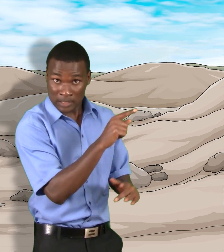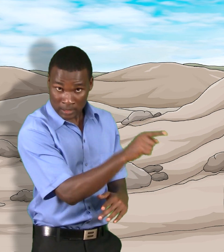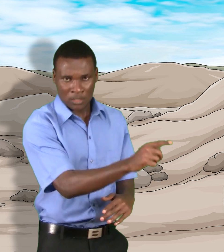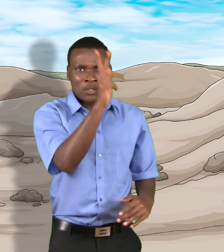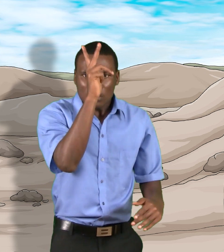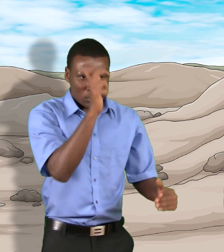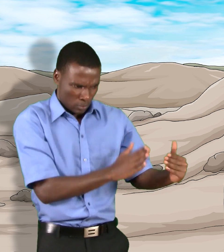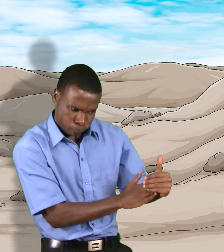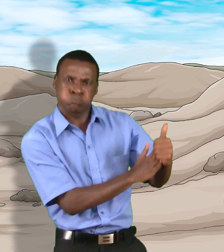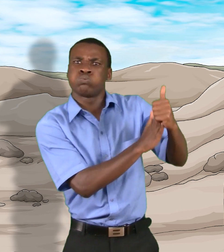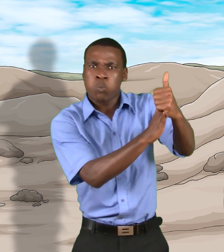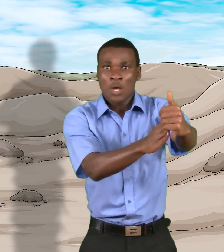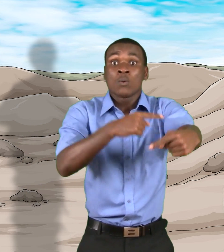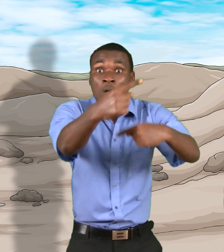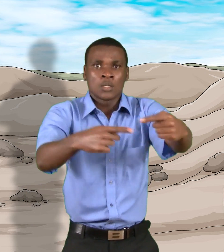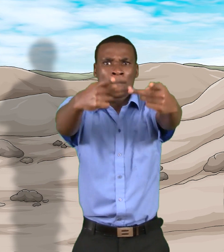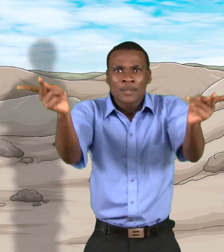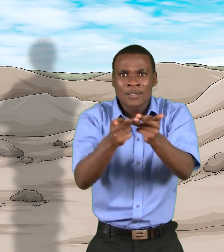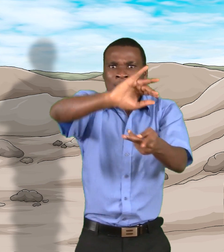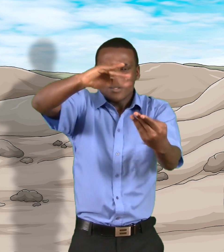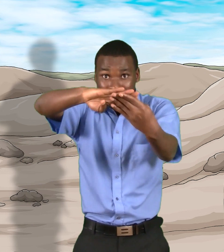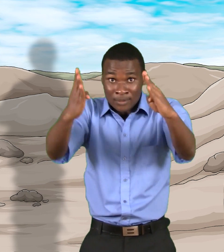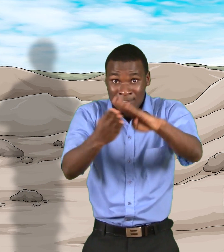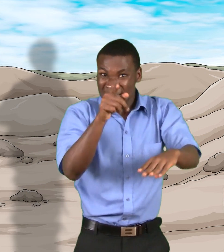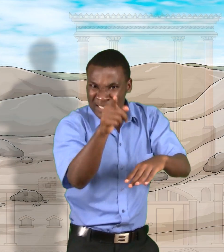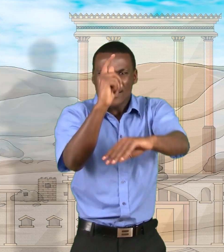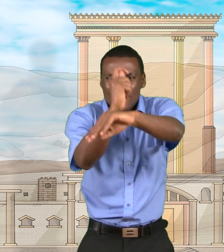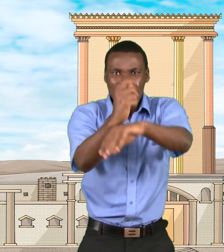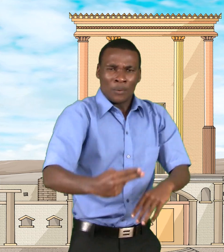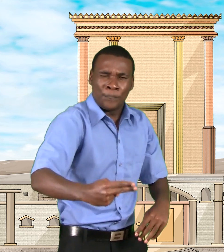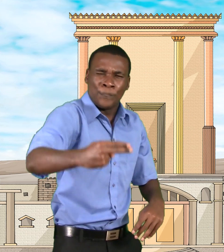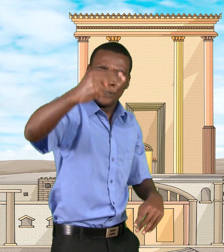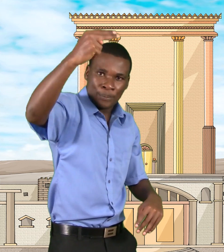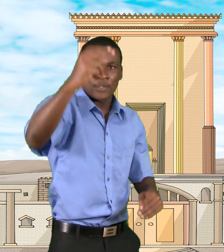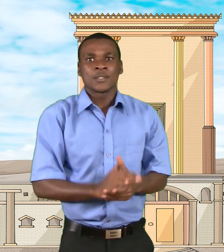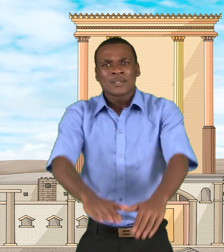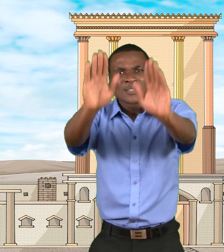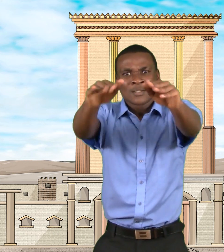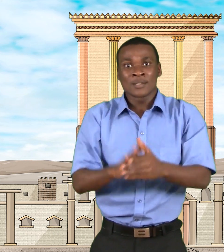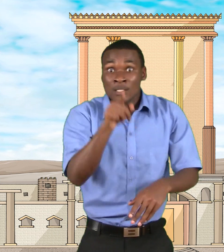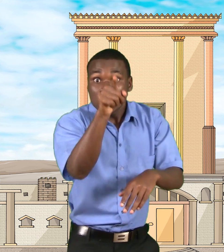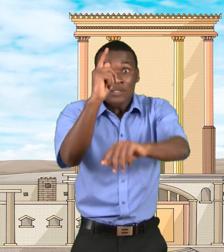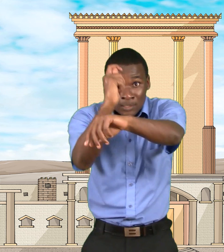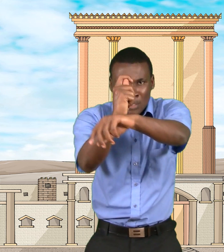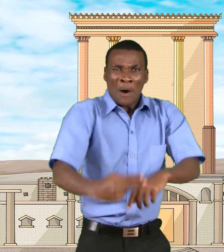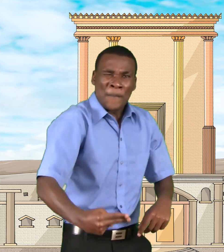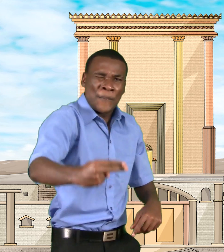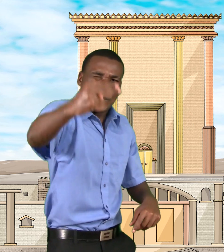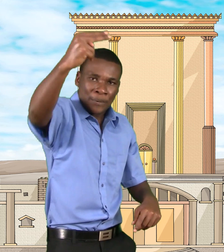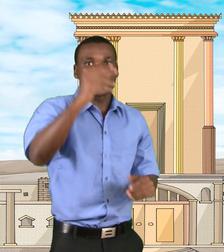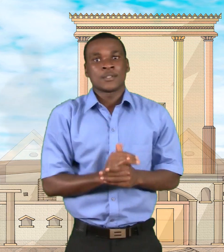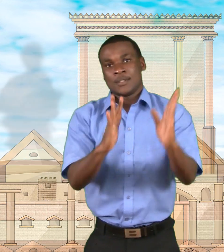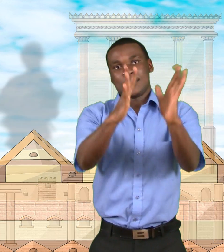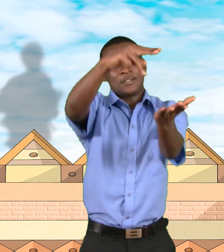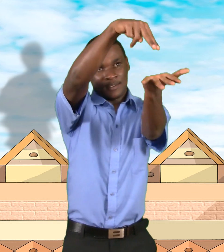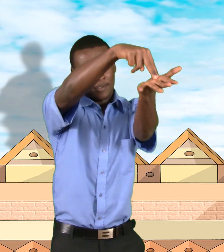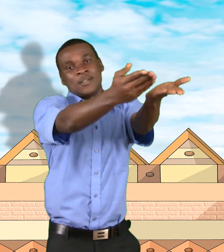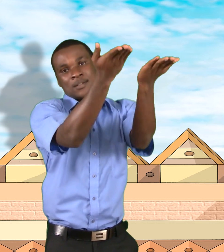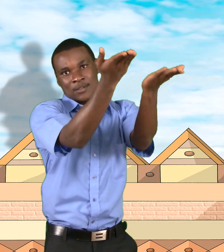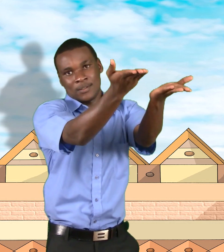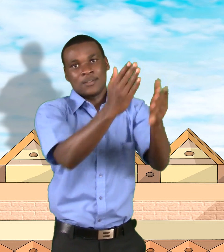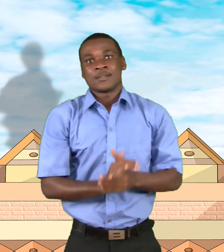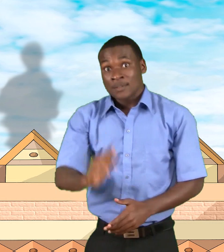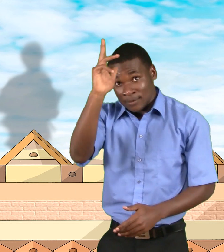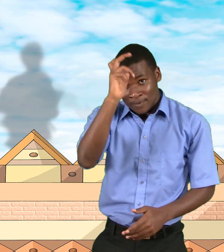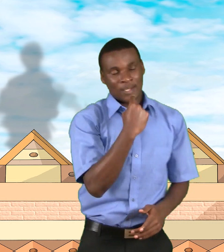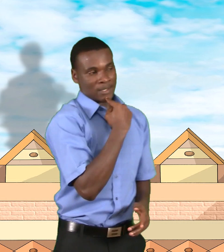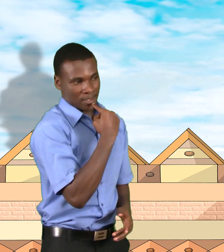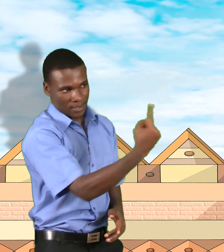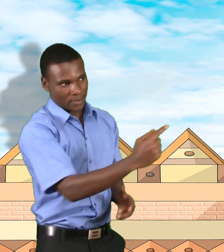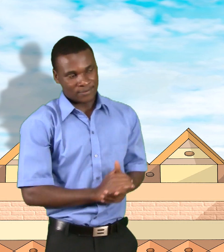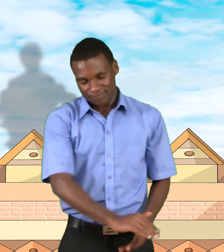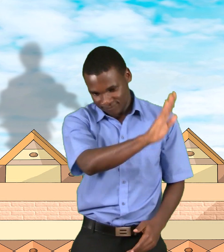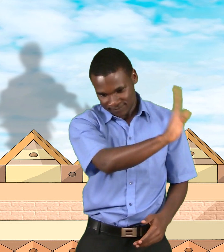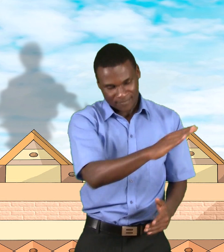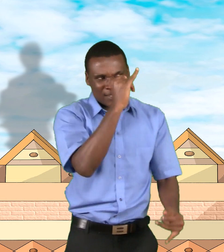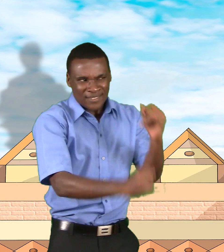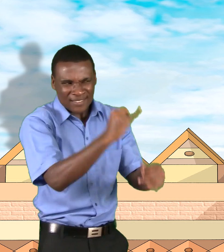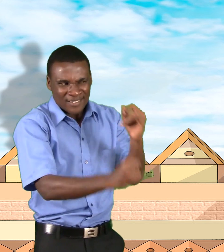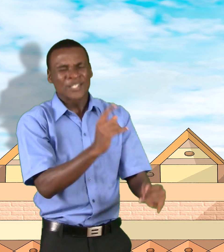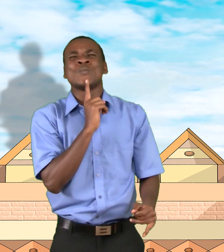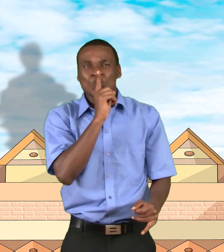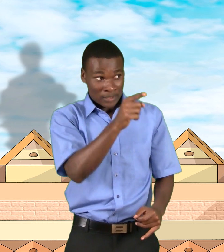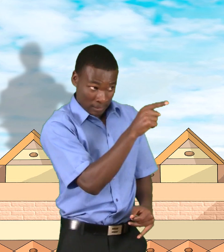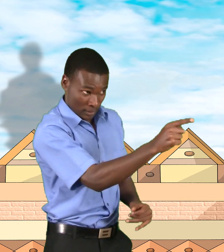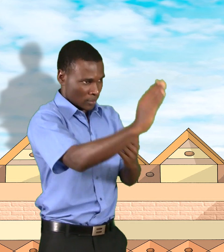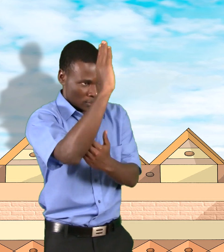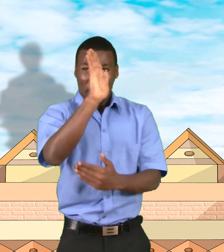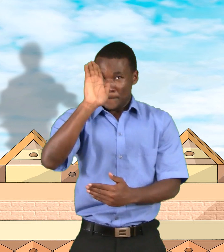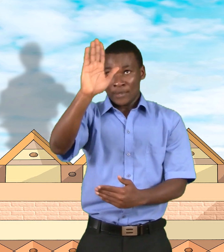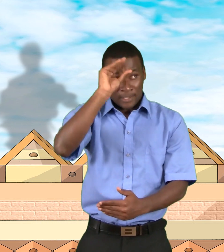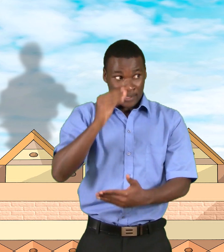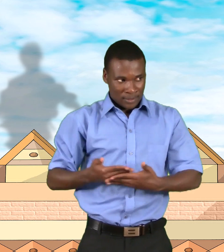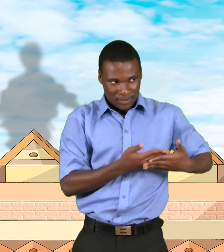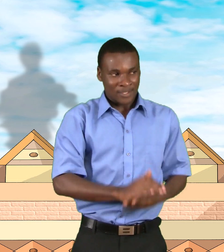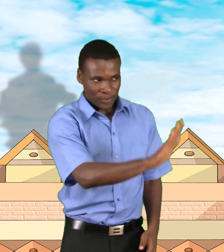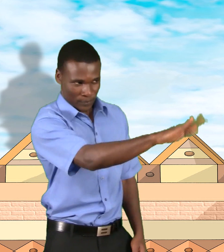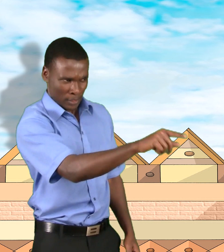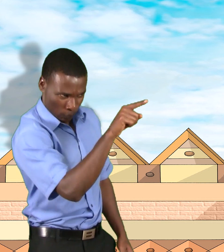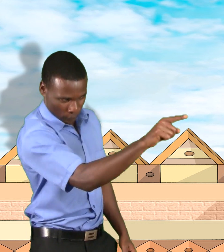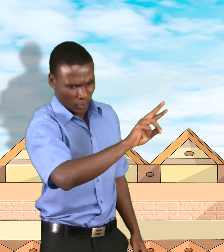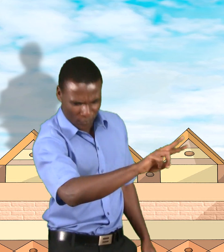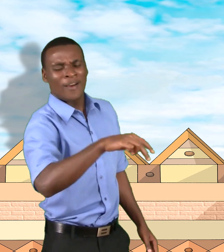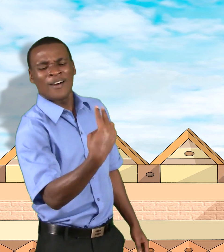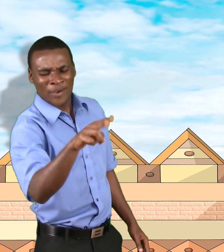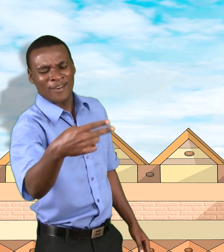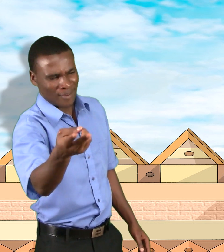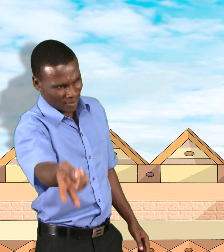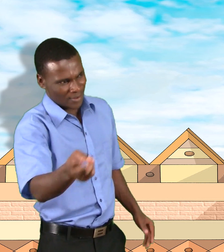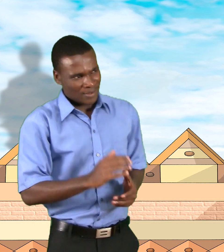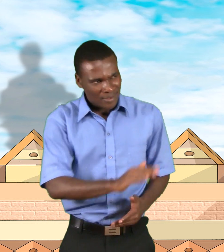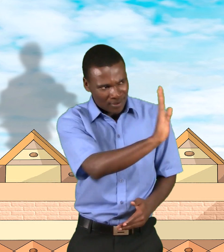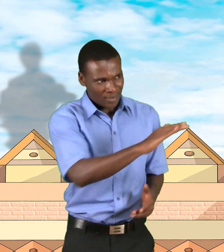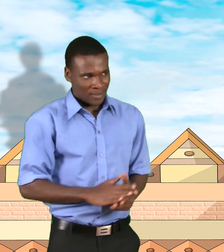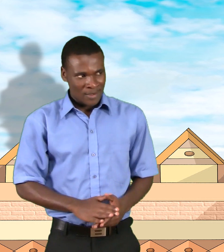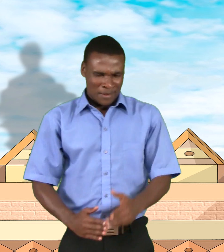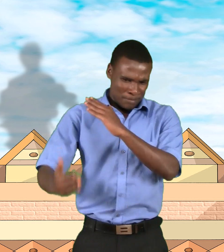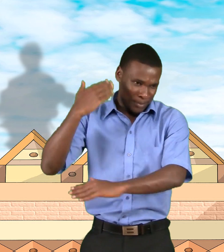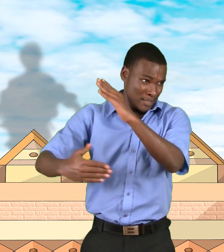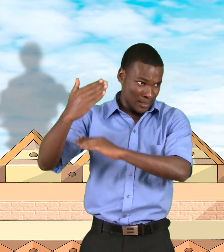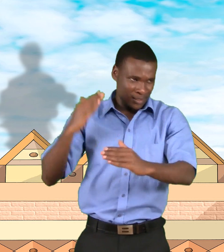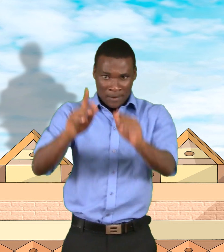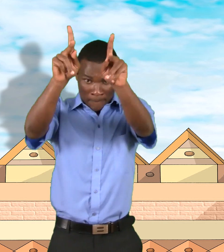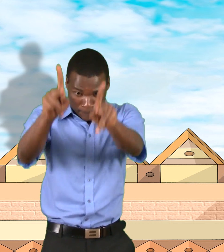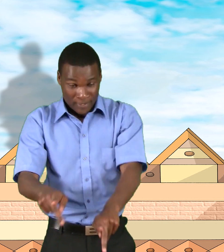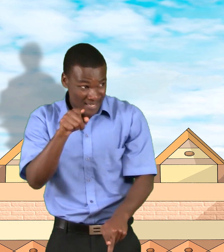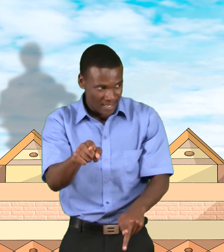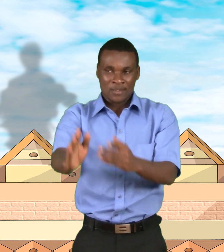“If You are the Son of God,” he said, “throw Yourself down.